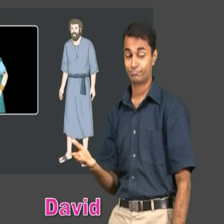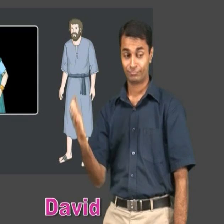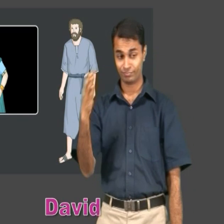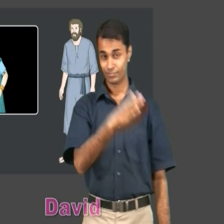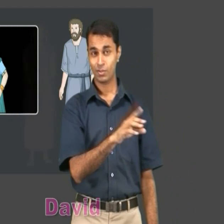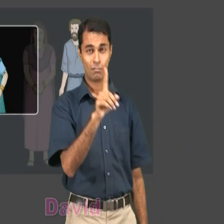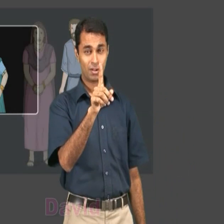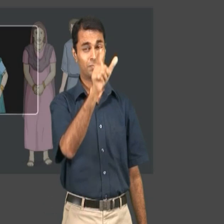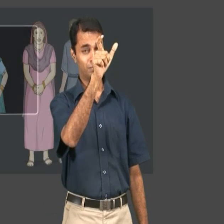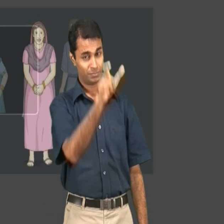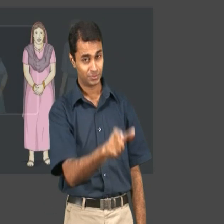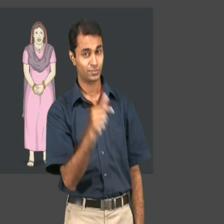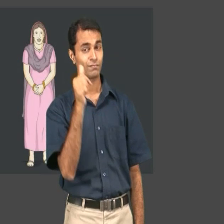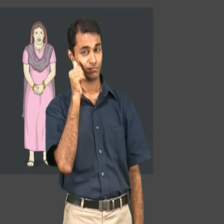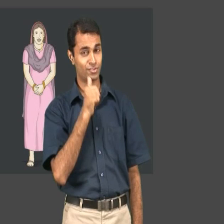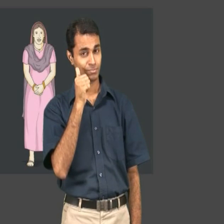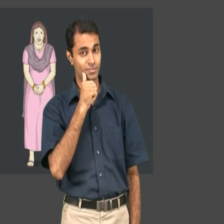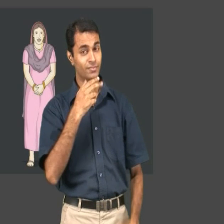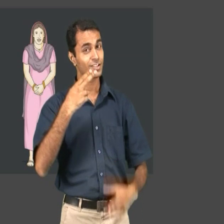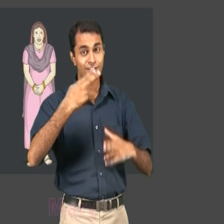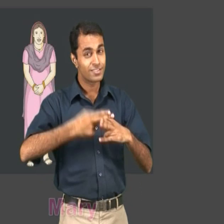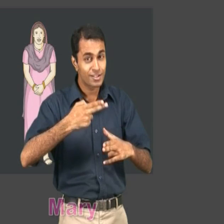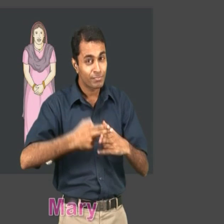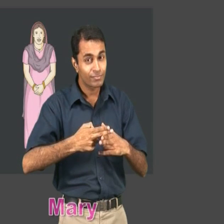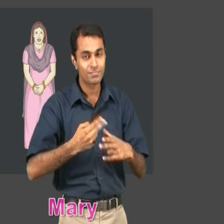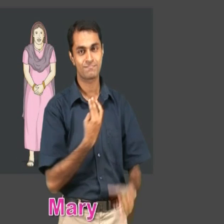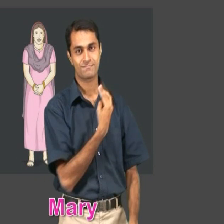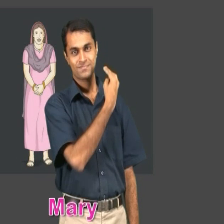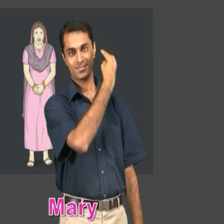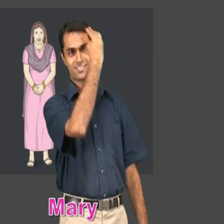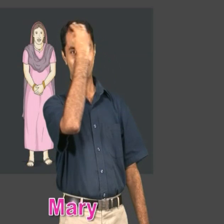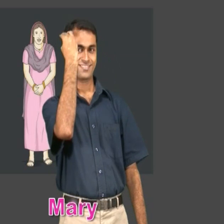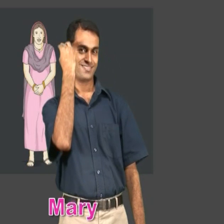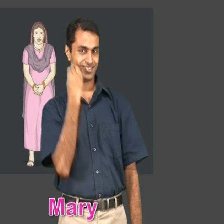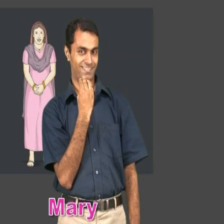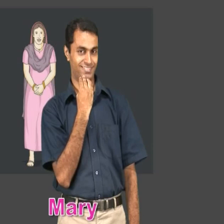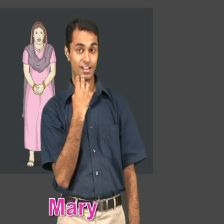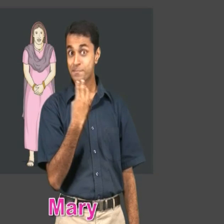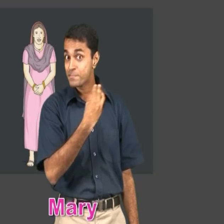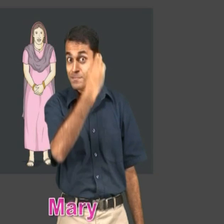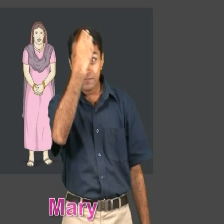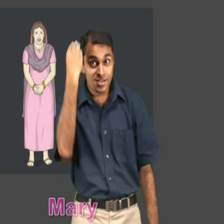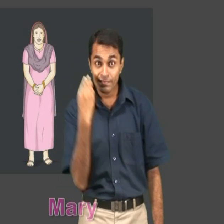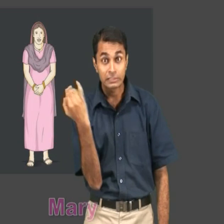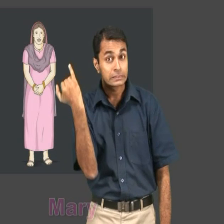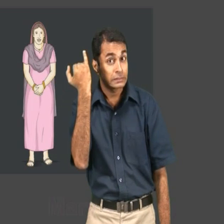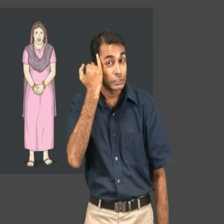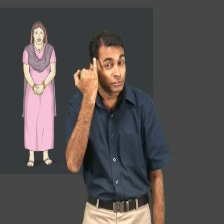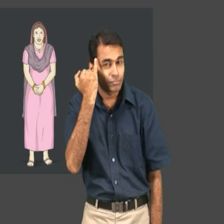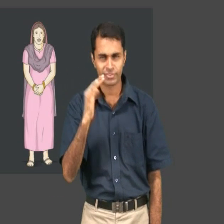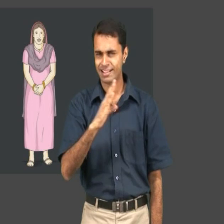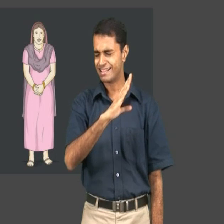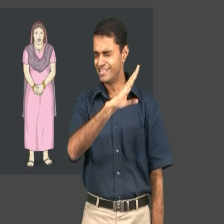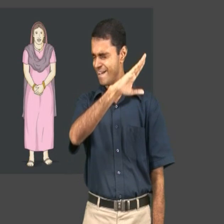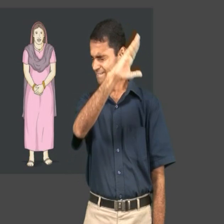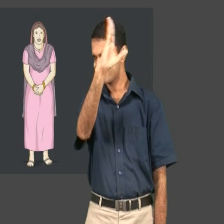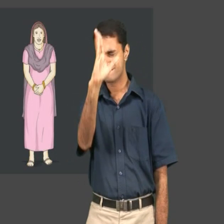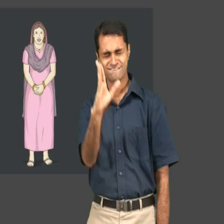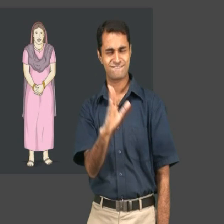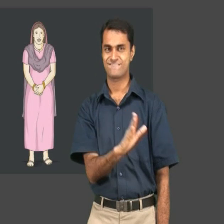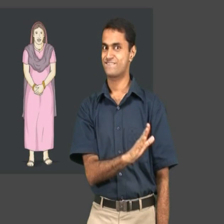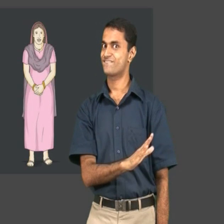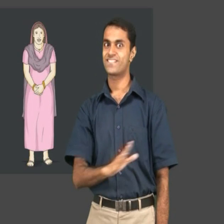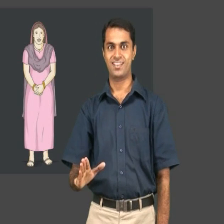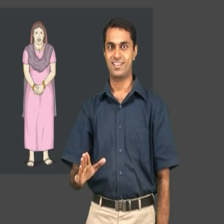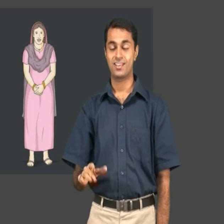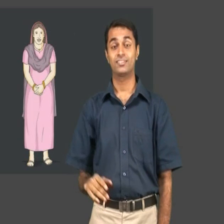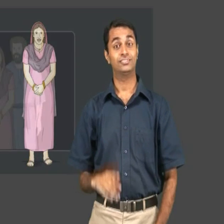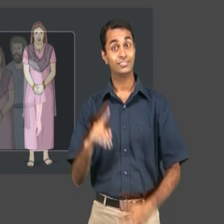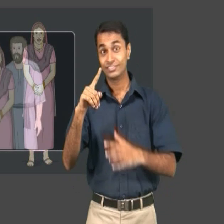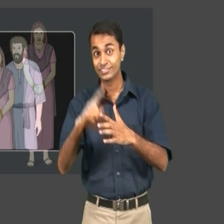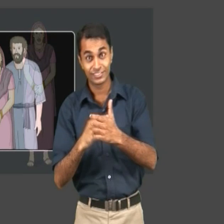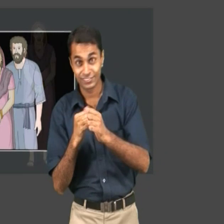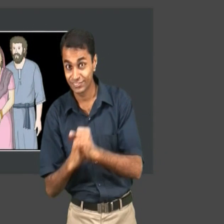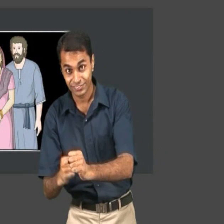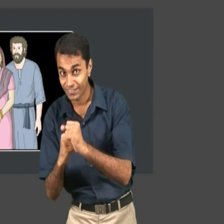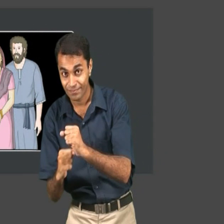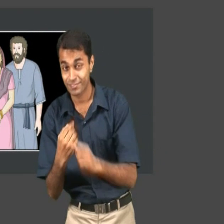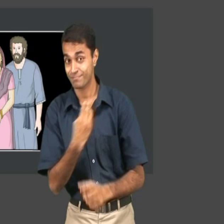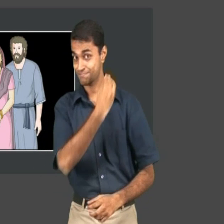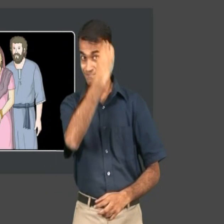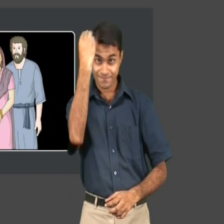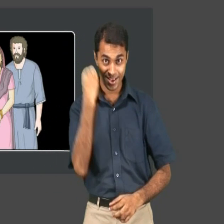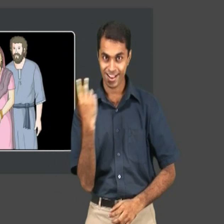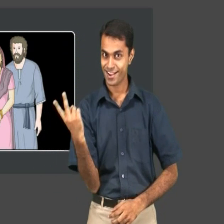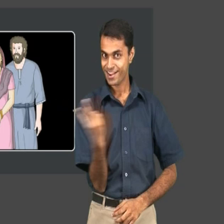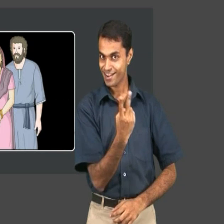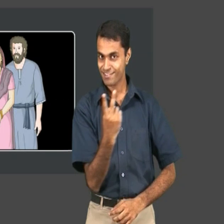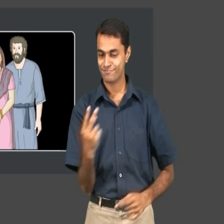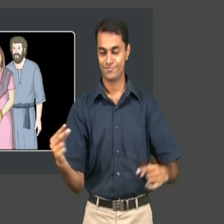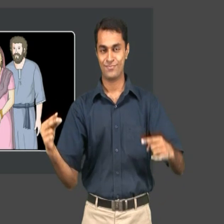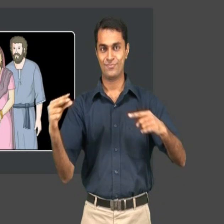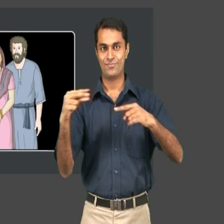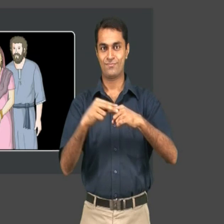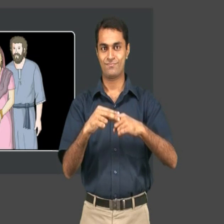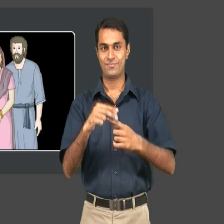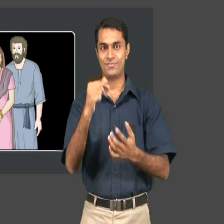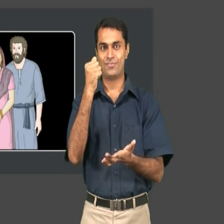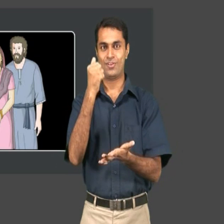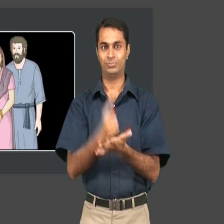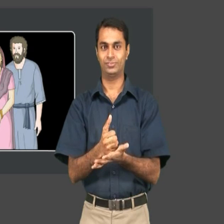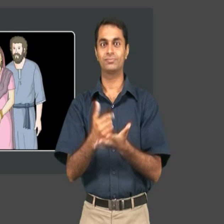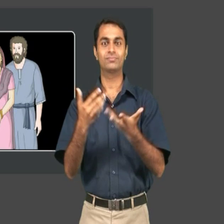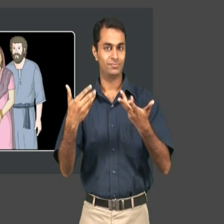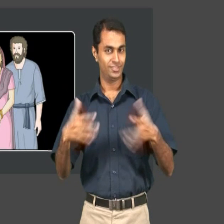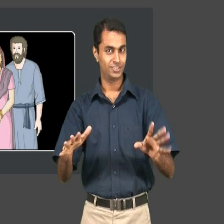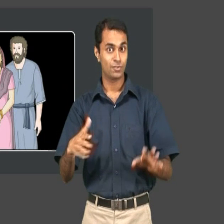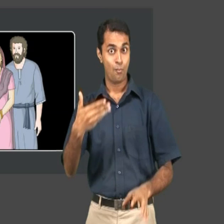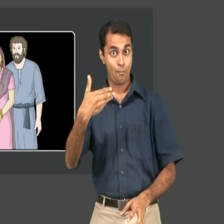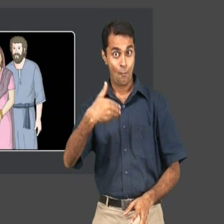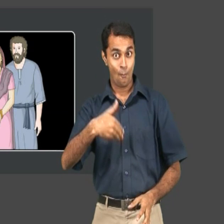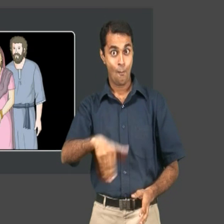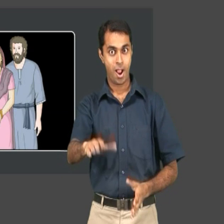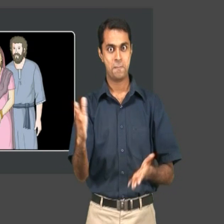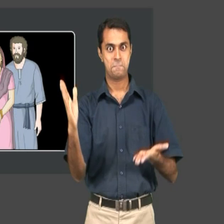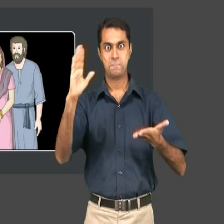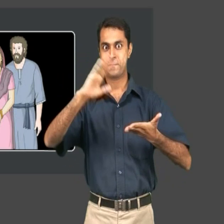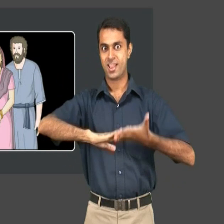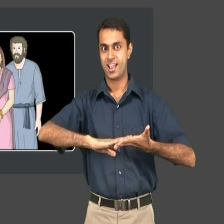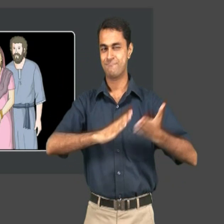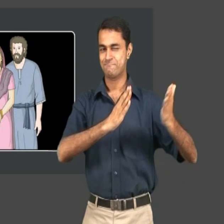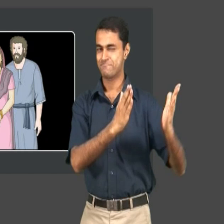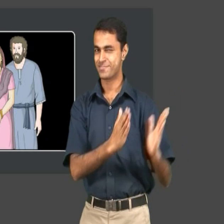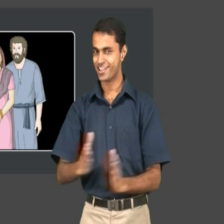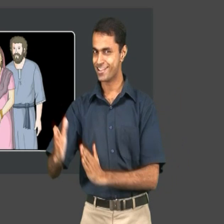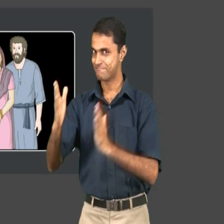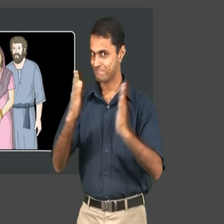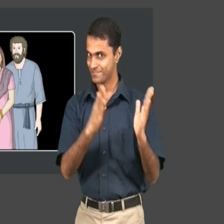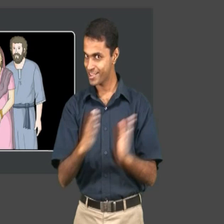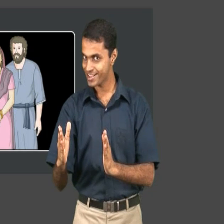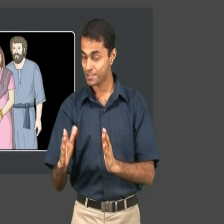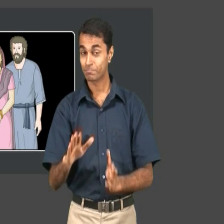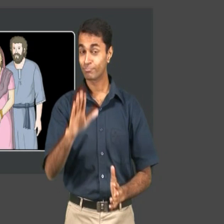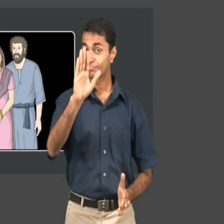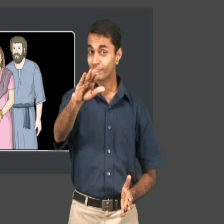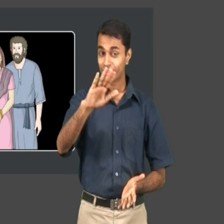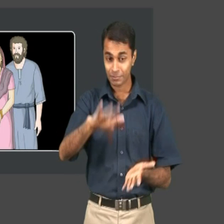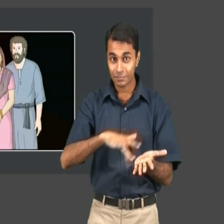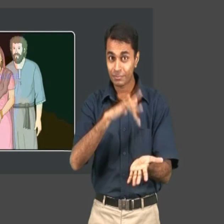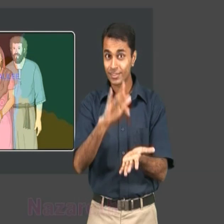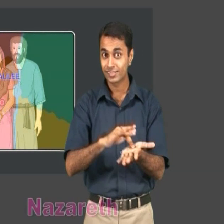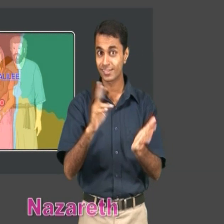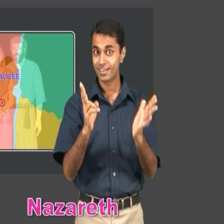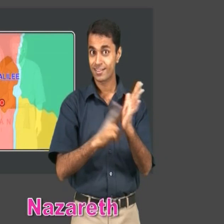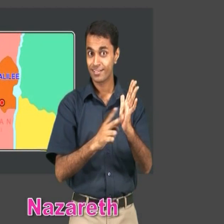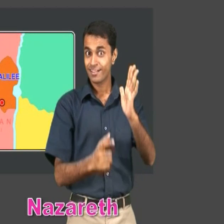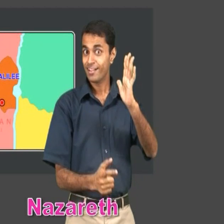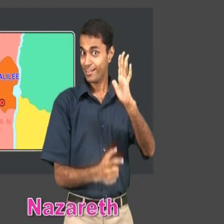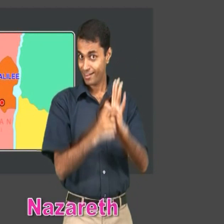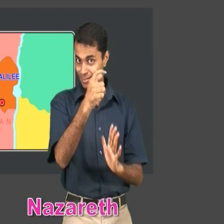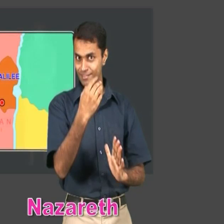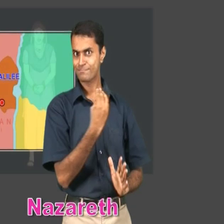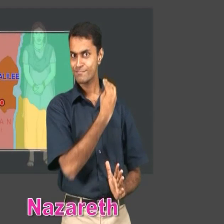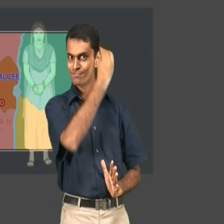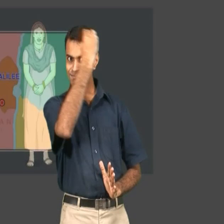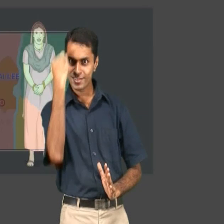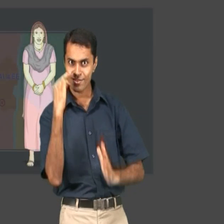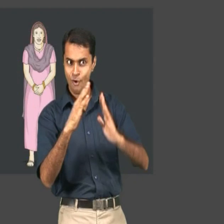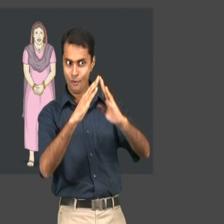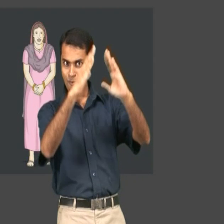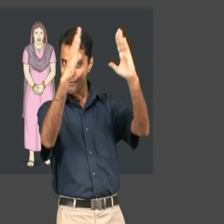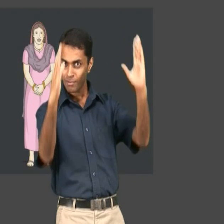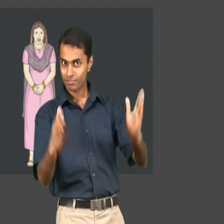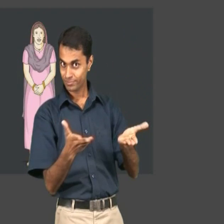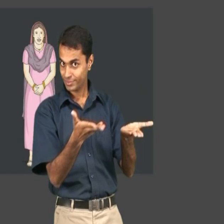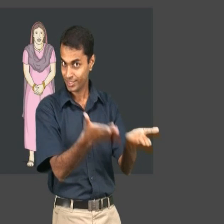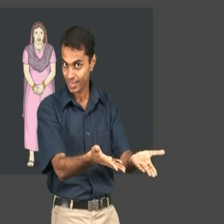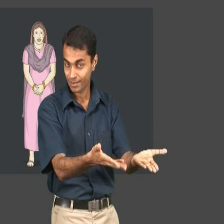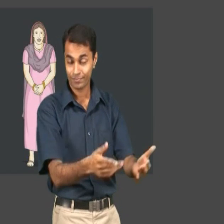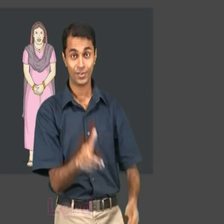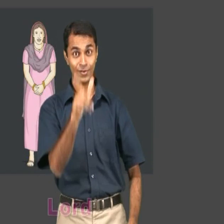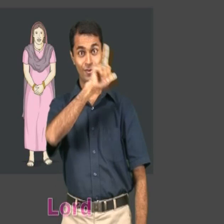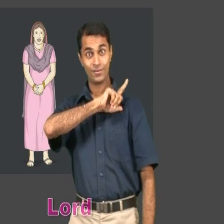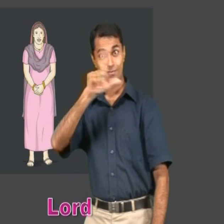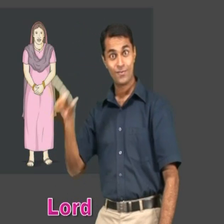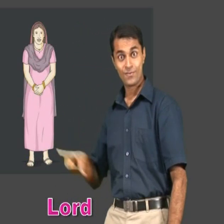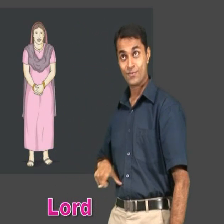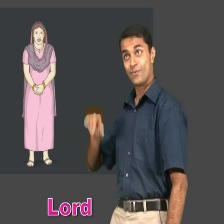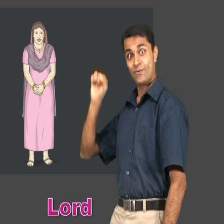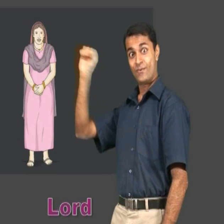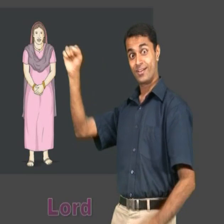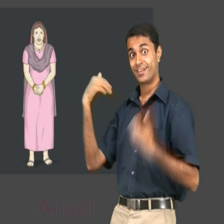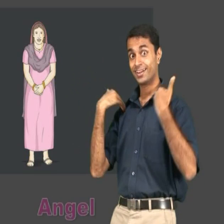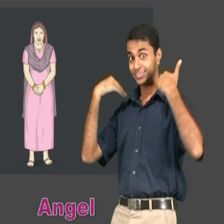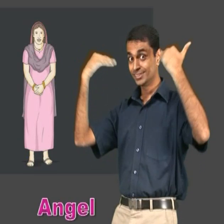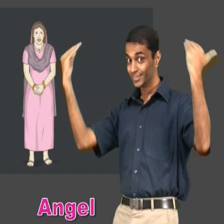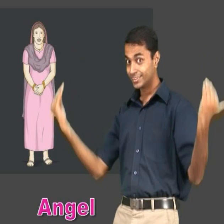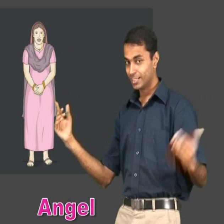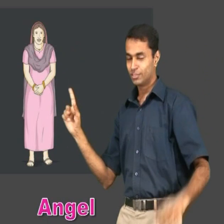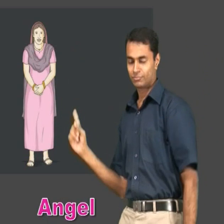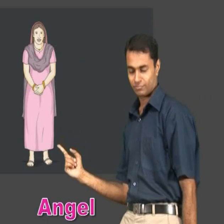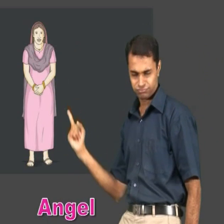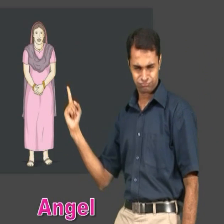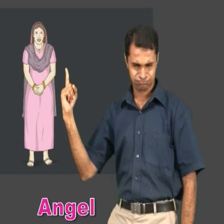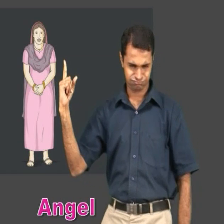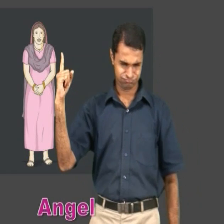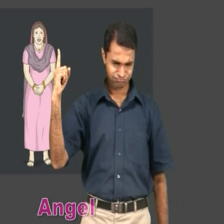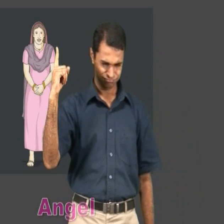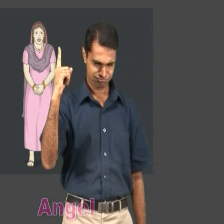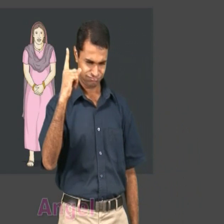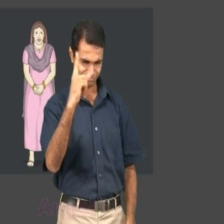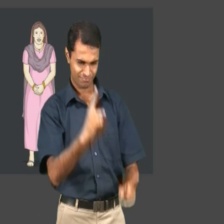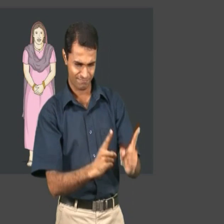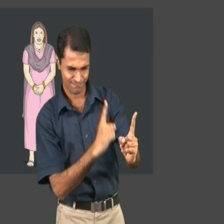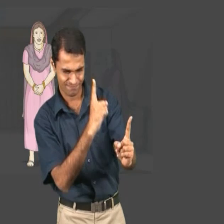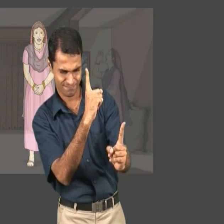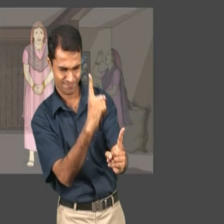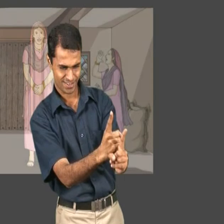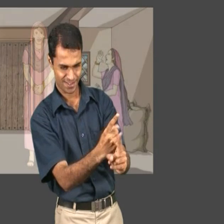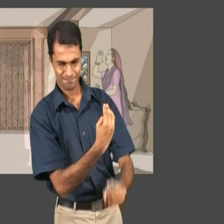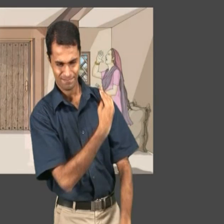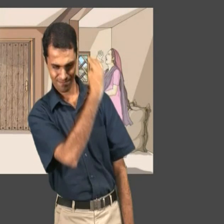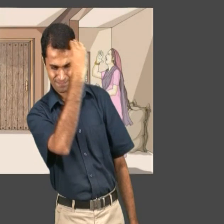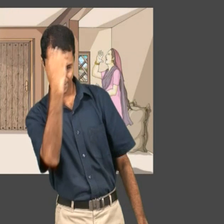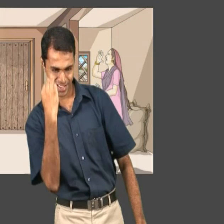And the virgin’s name was Mary.